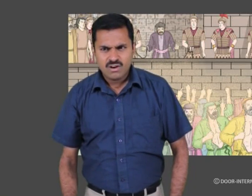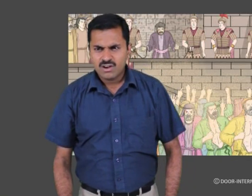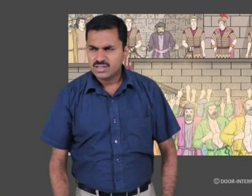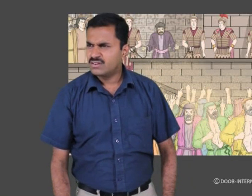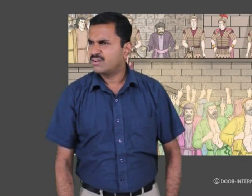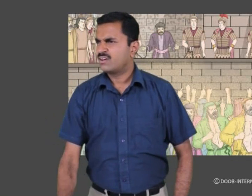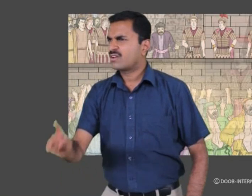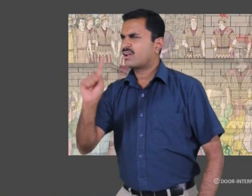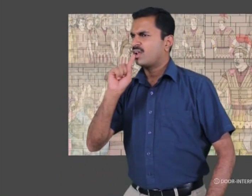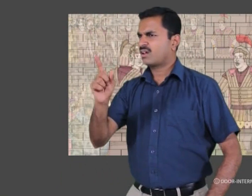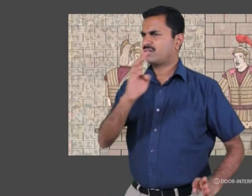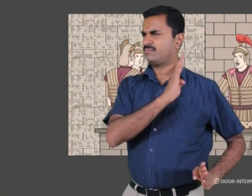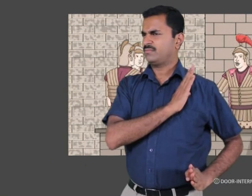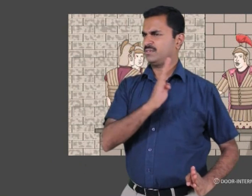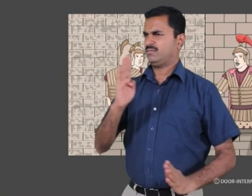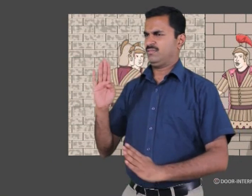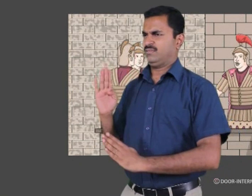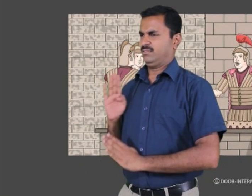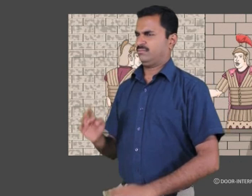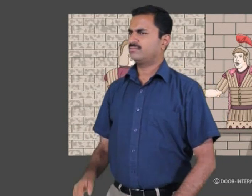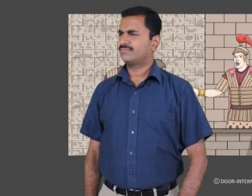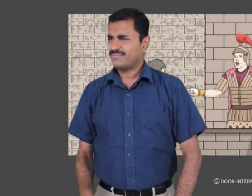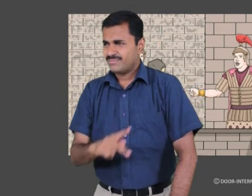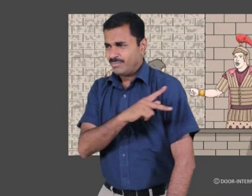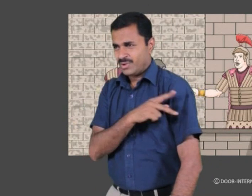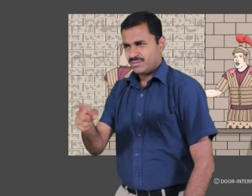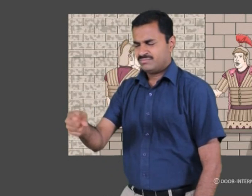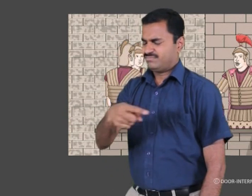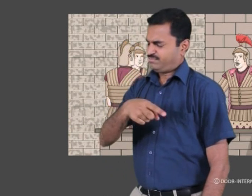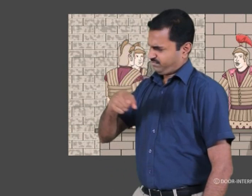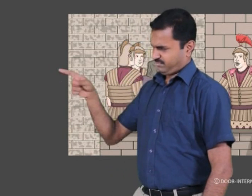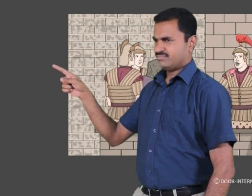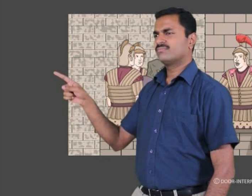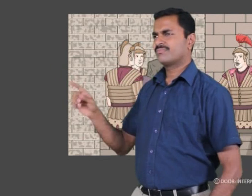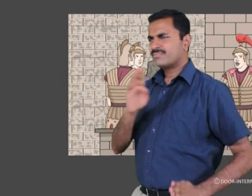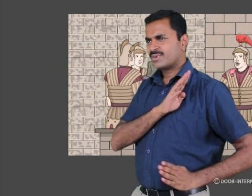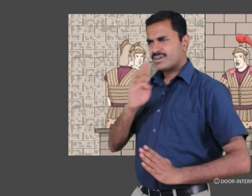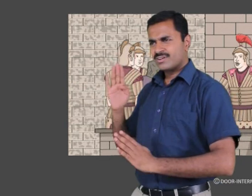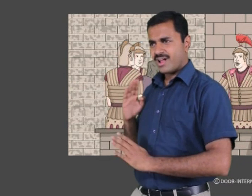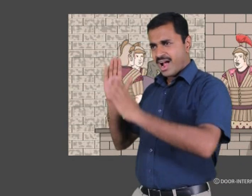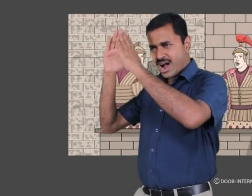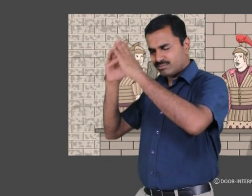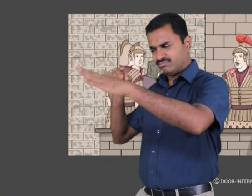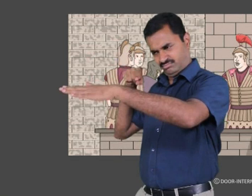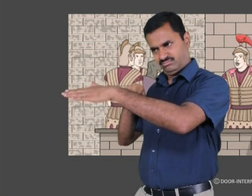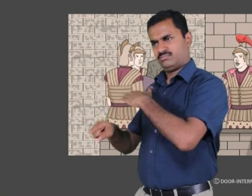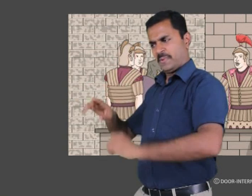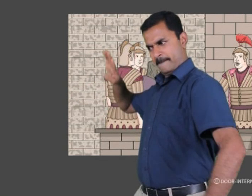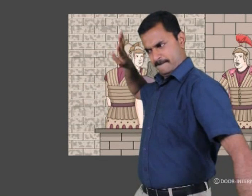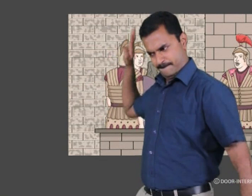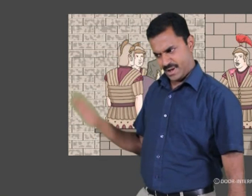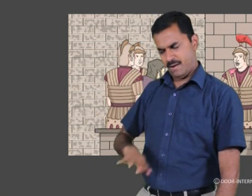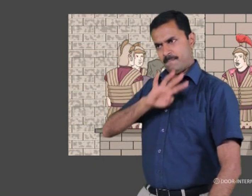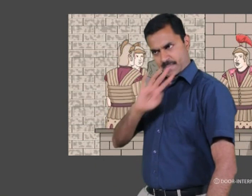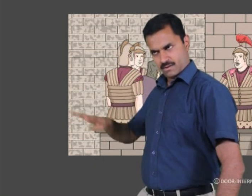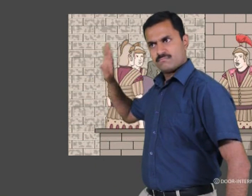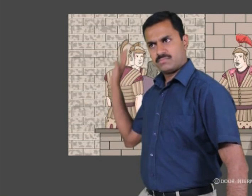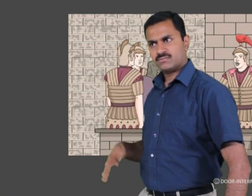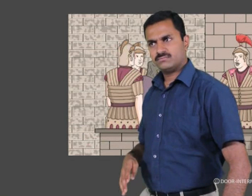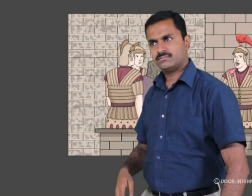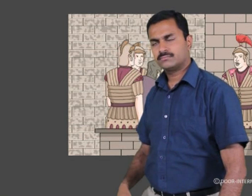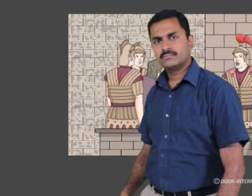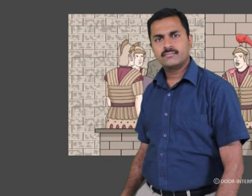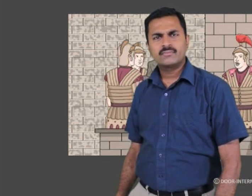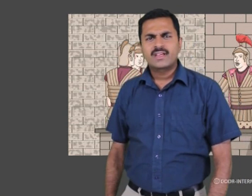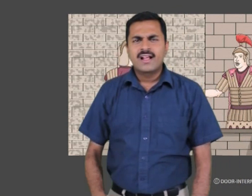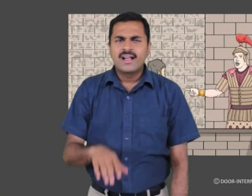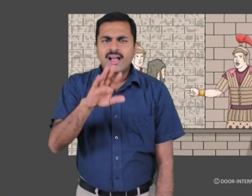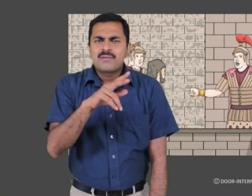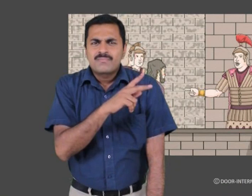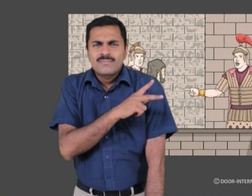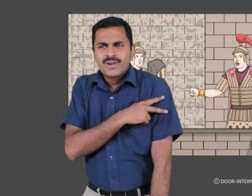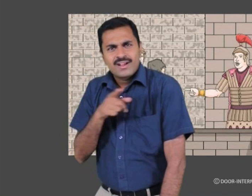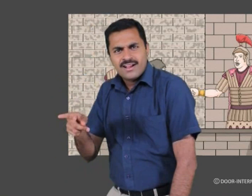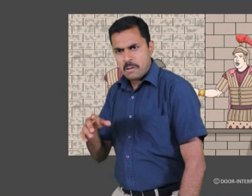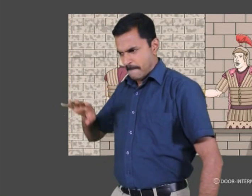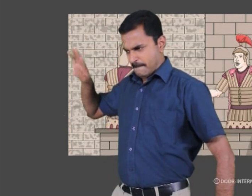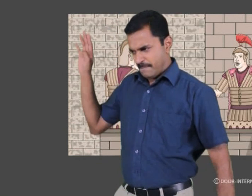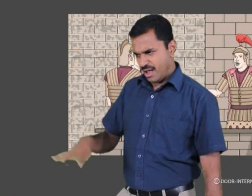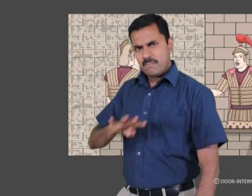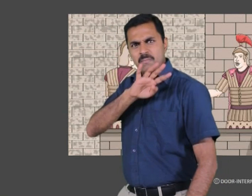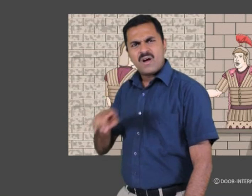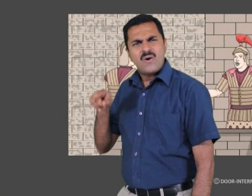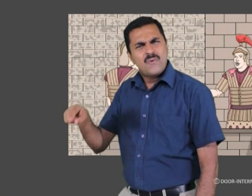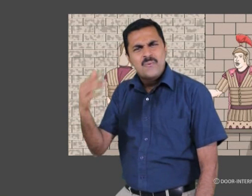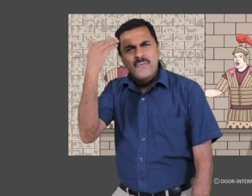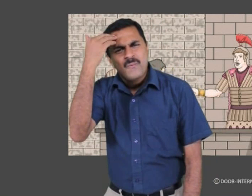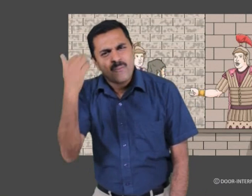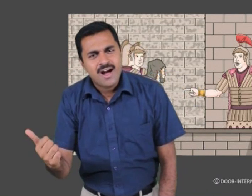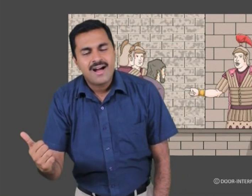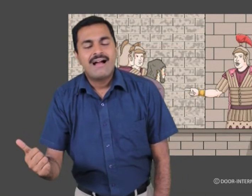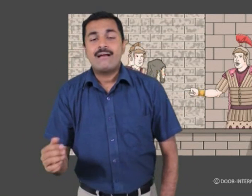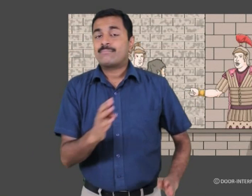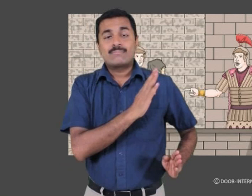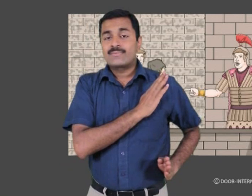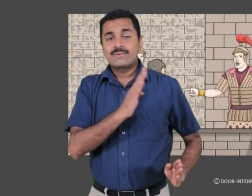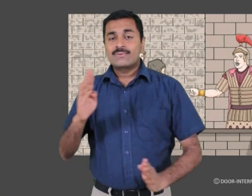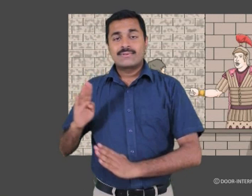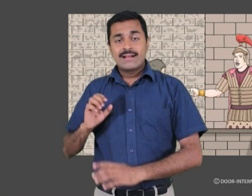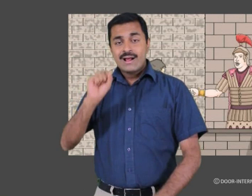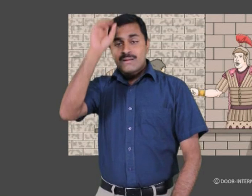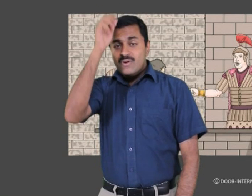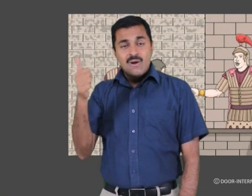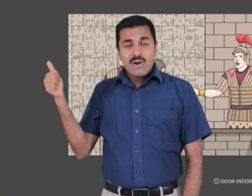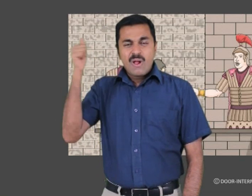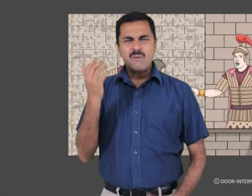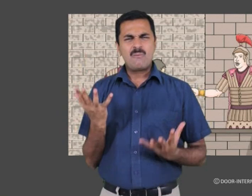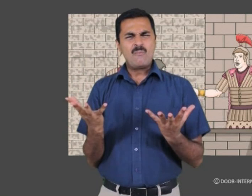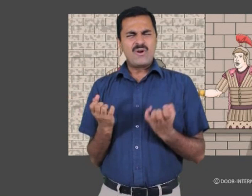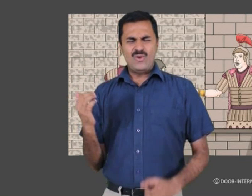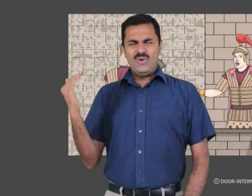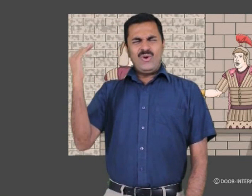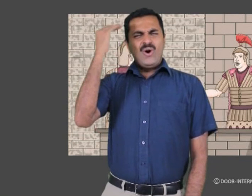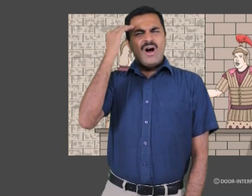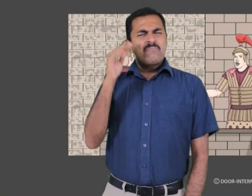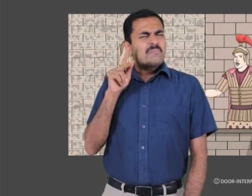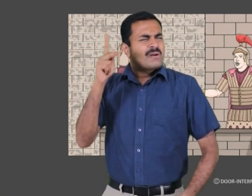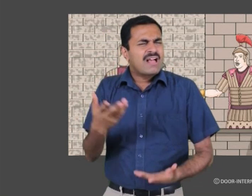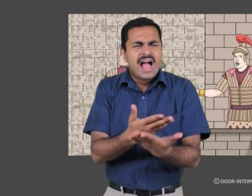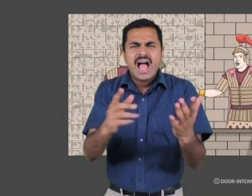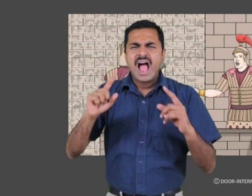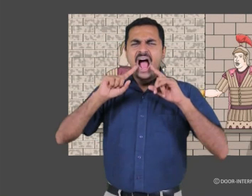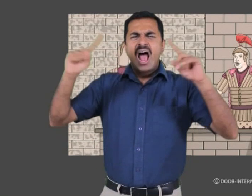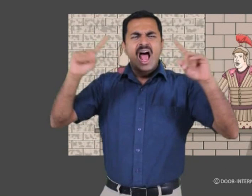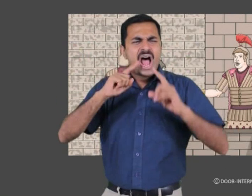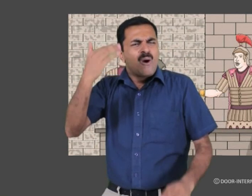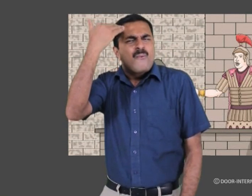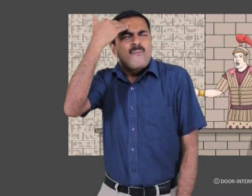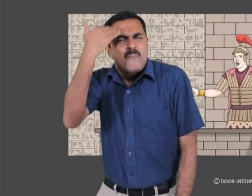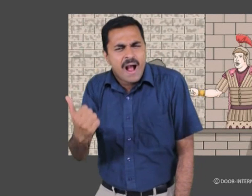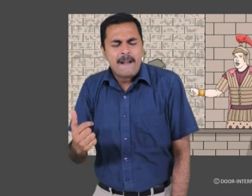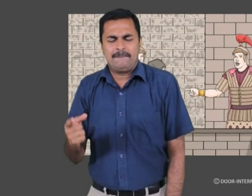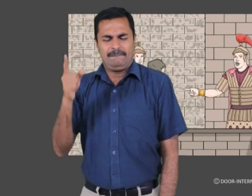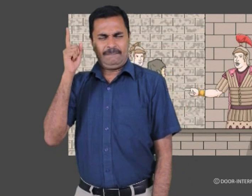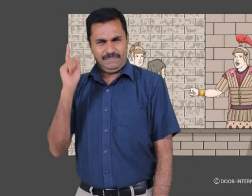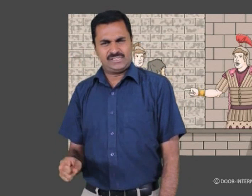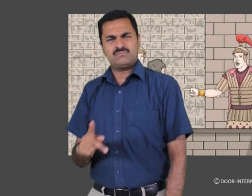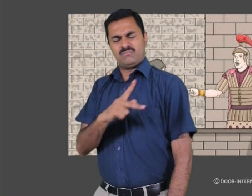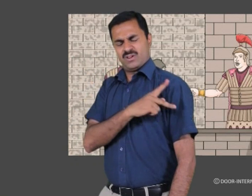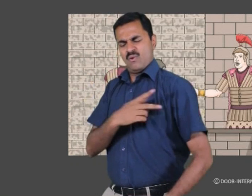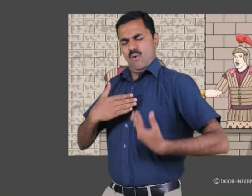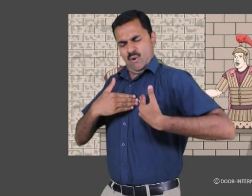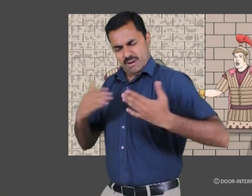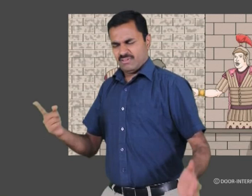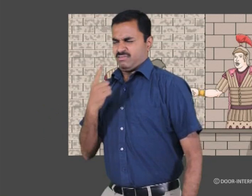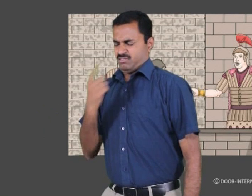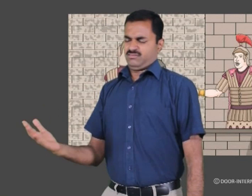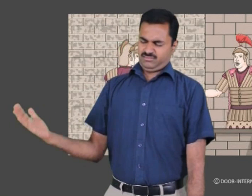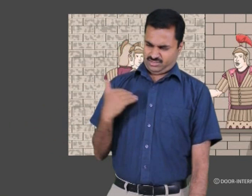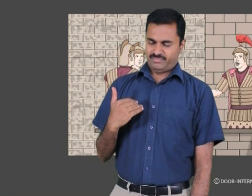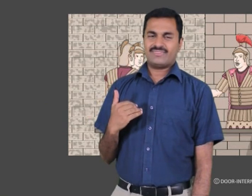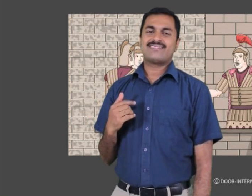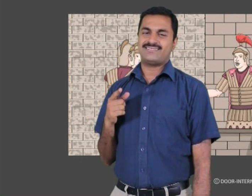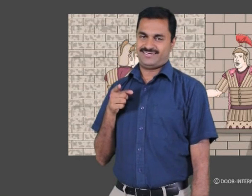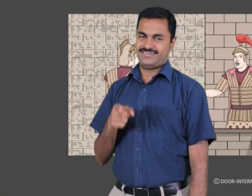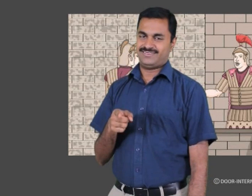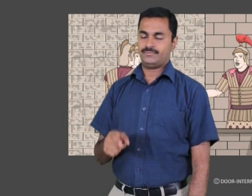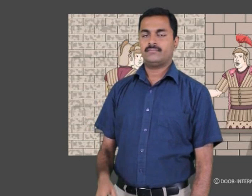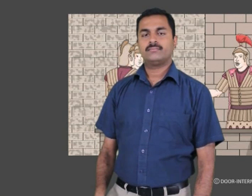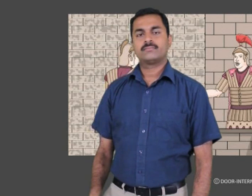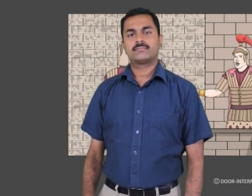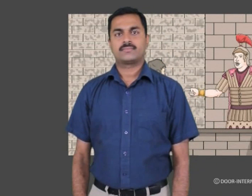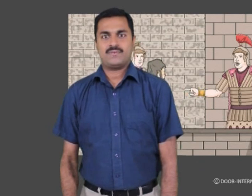As they were shouting and throwing off their cloaks and tossing dust into the air, the commander ordered that Paul be brought into the barracks.